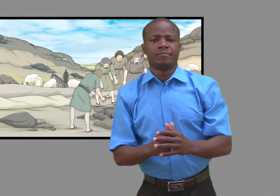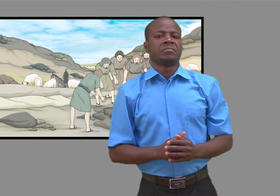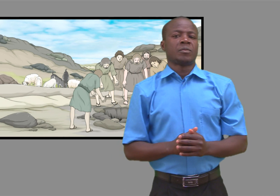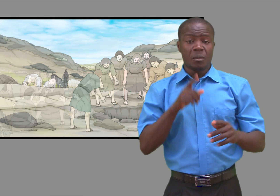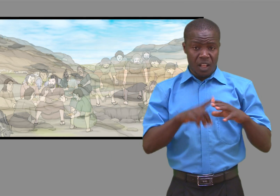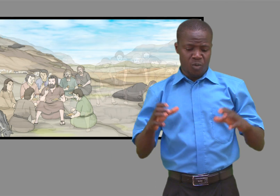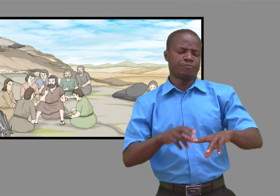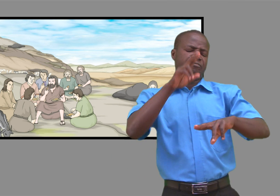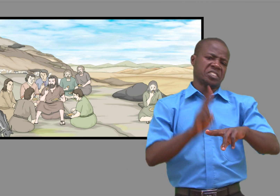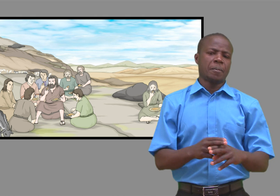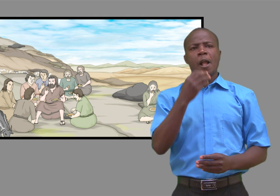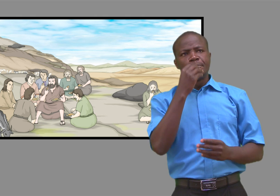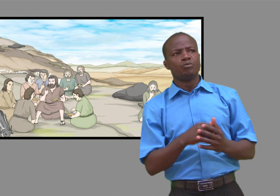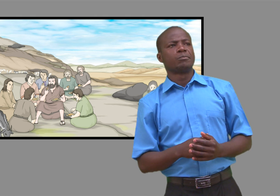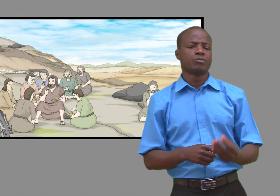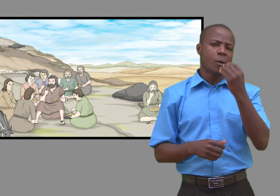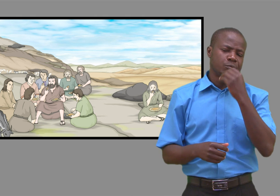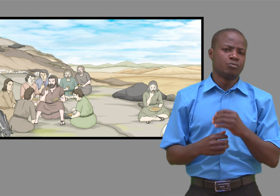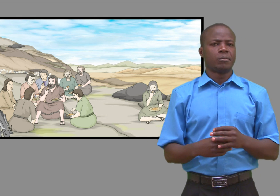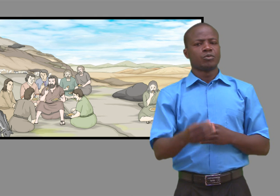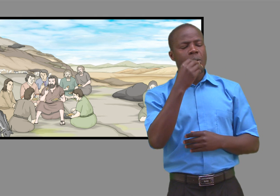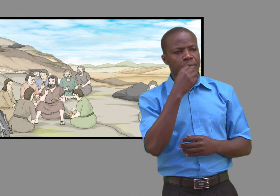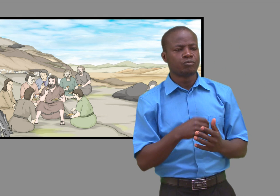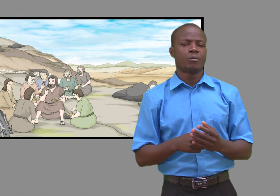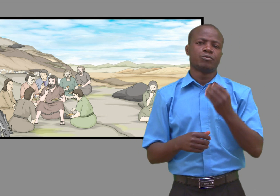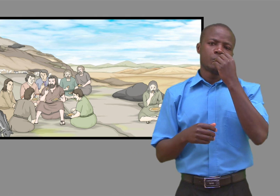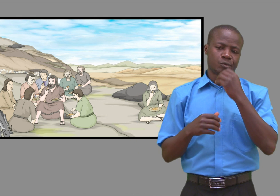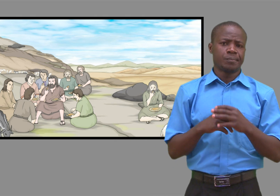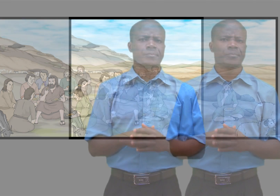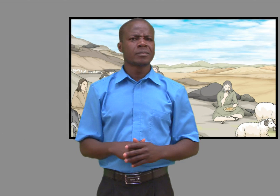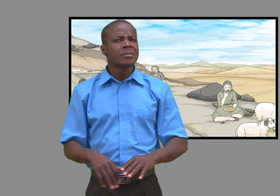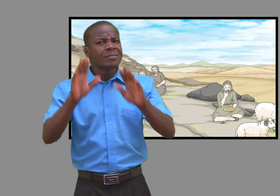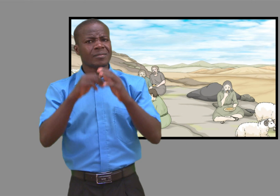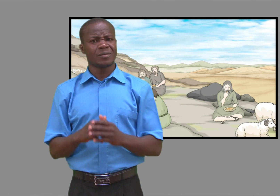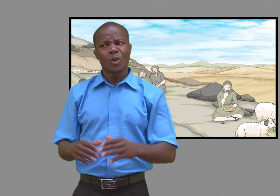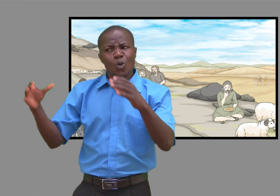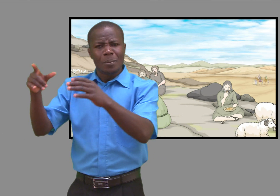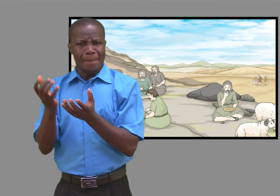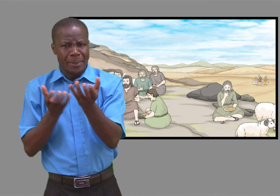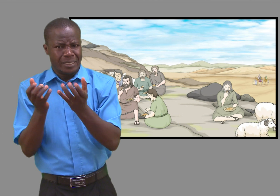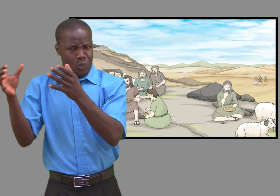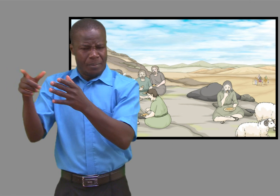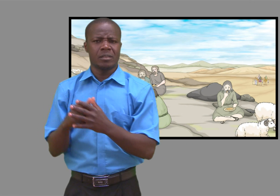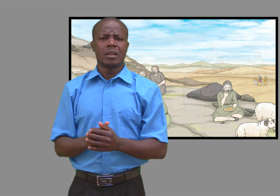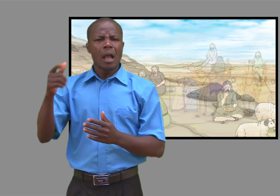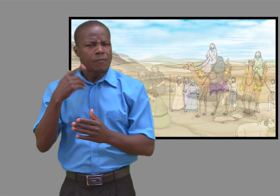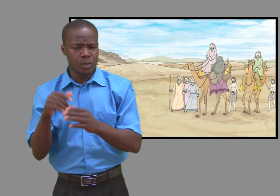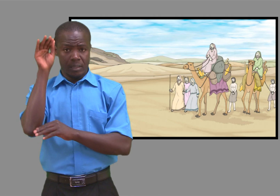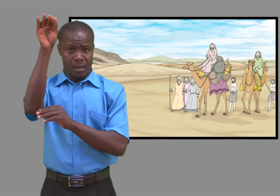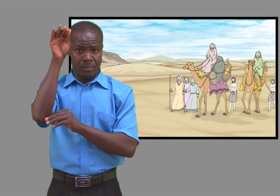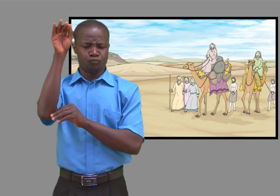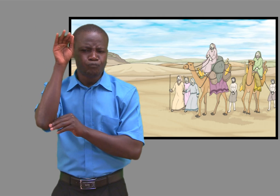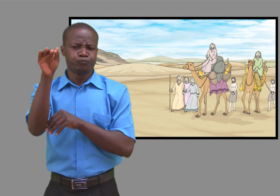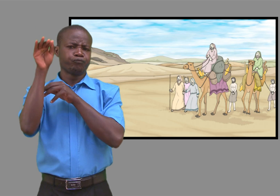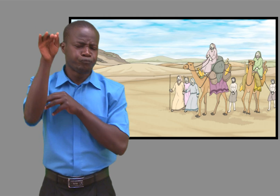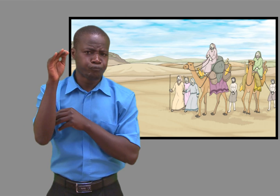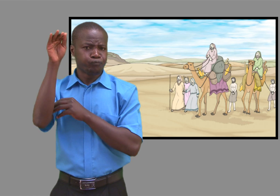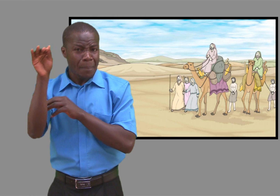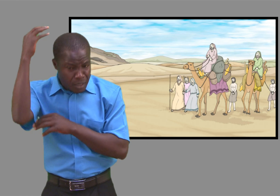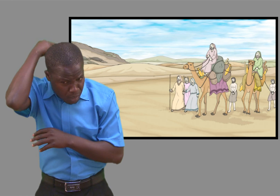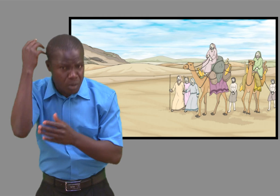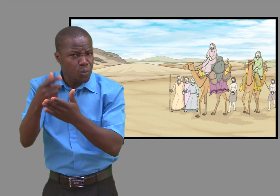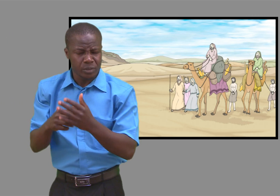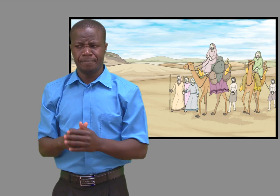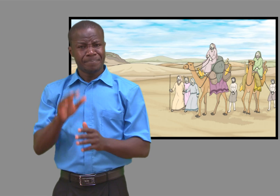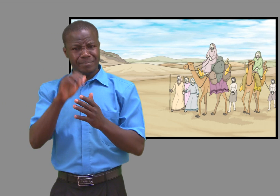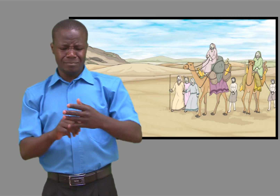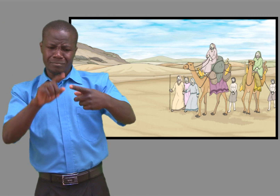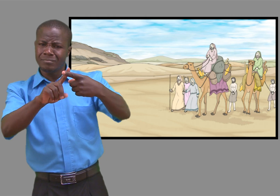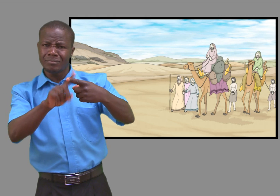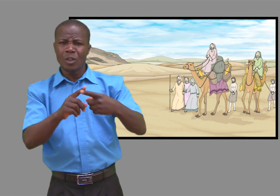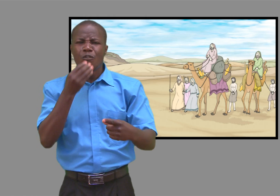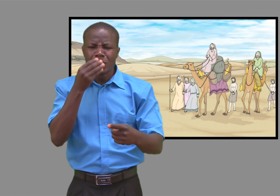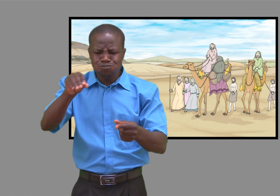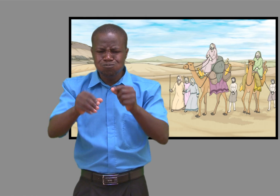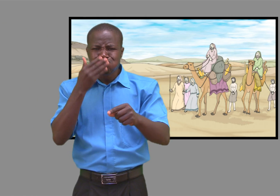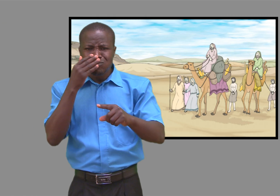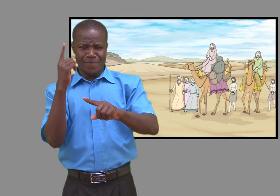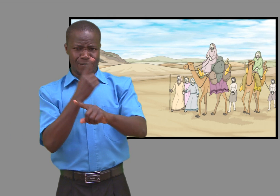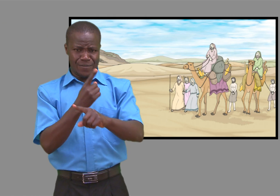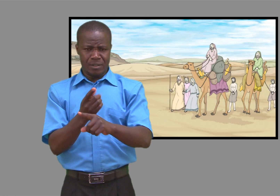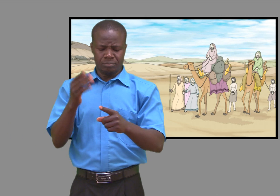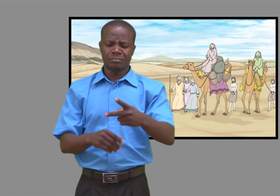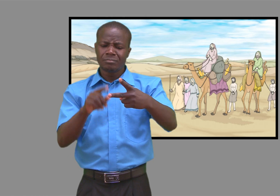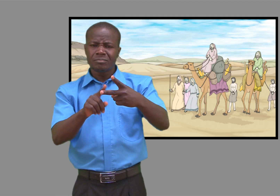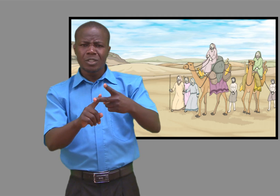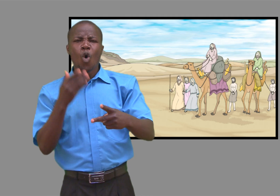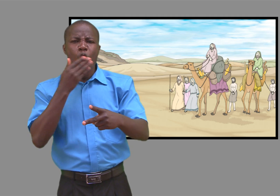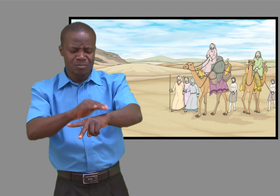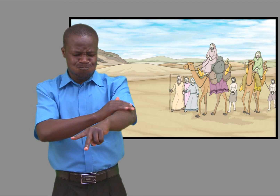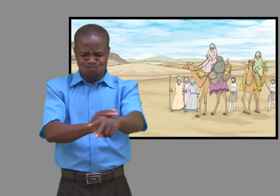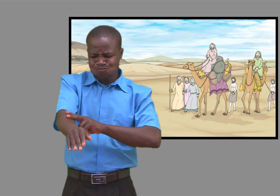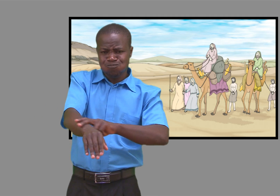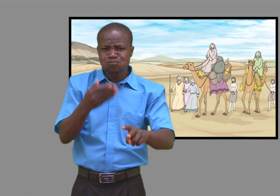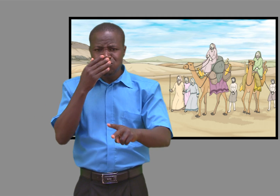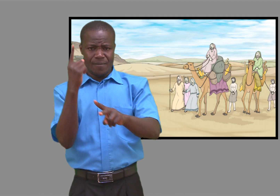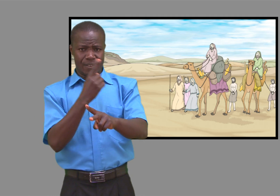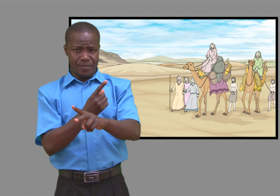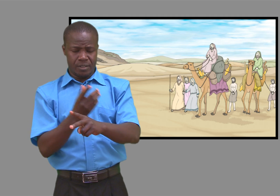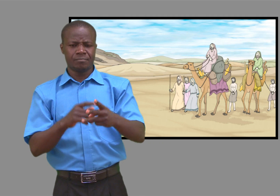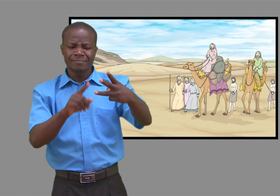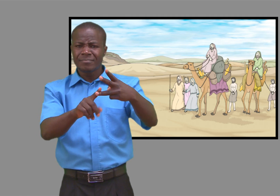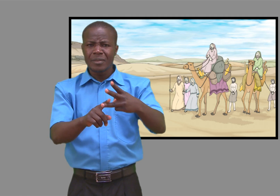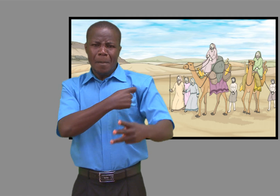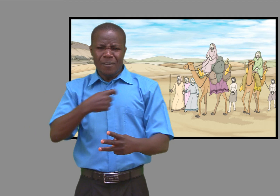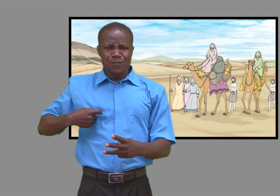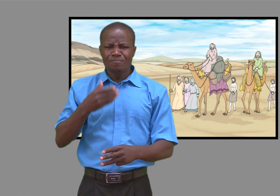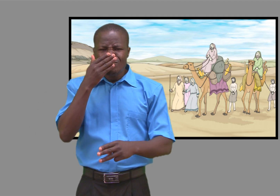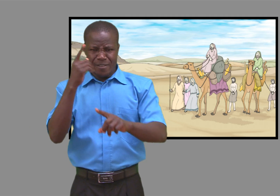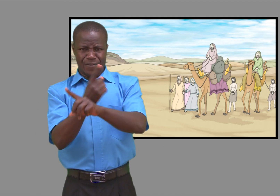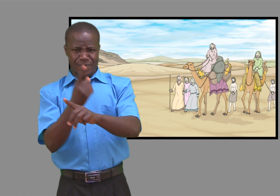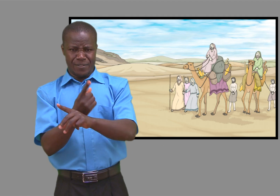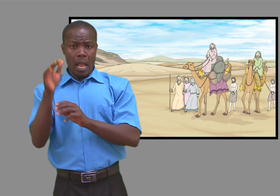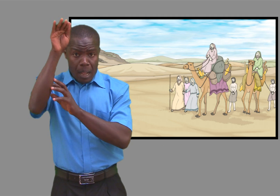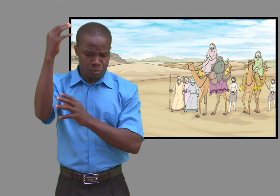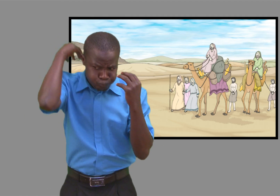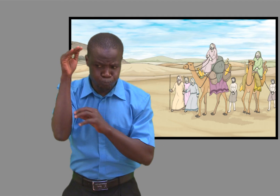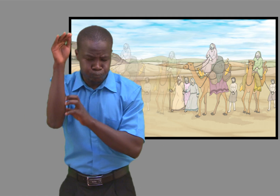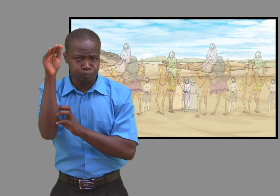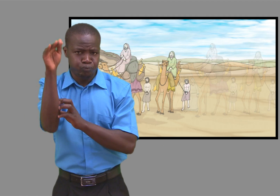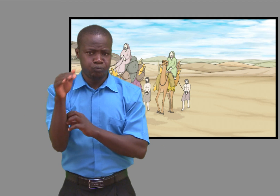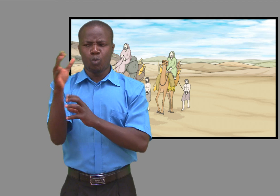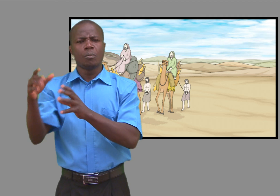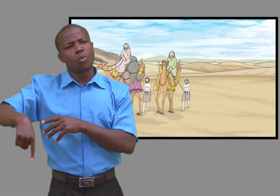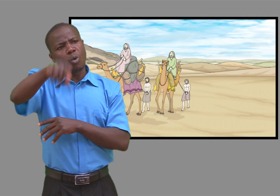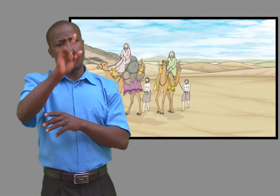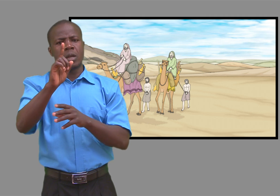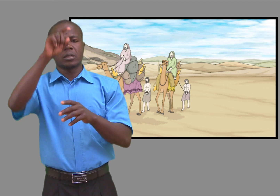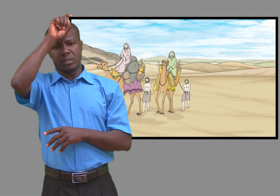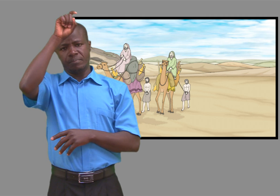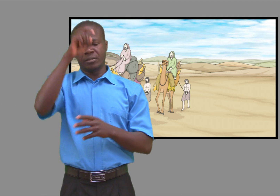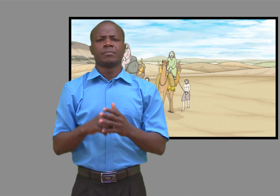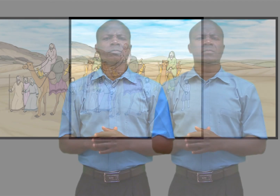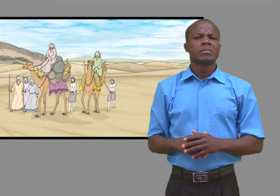And as they sat down to eat a meal, they looked up and saw a caravan of Ishmaelites coming from Gilead.